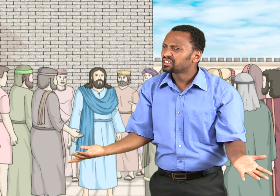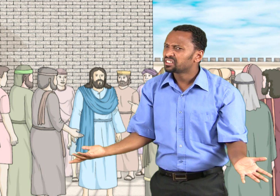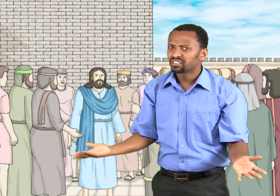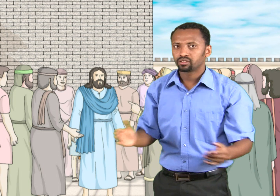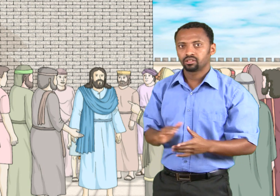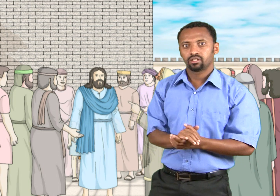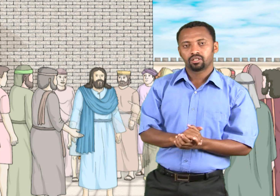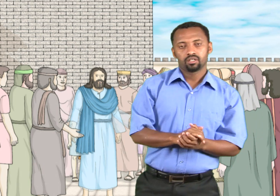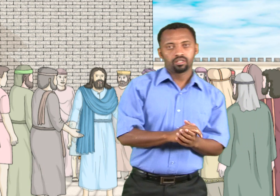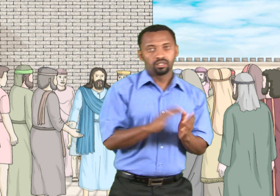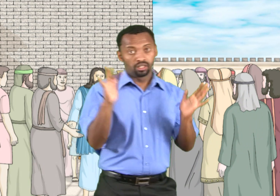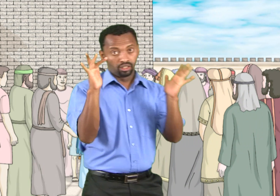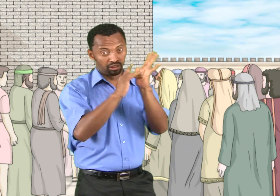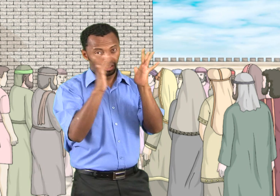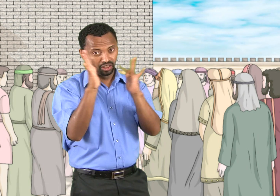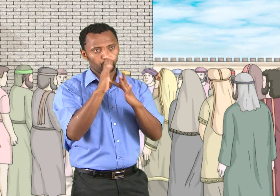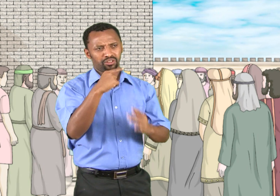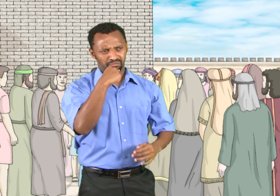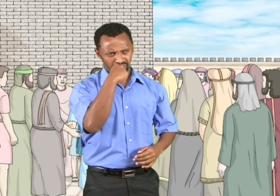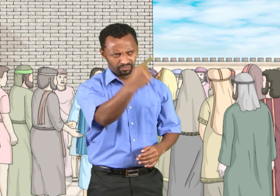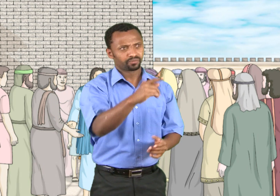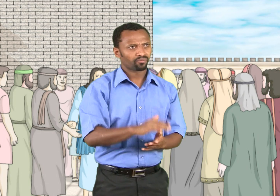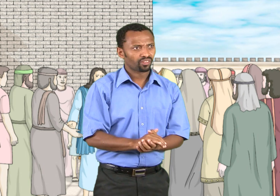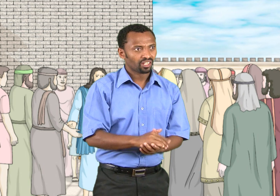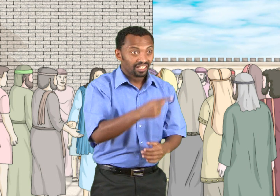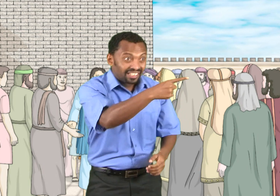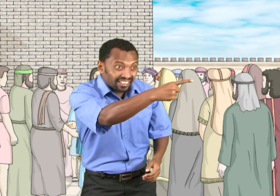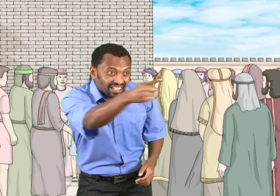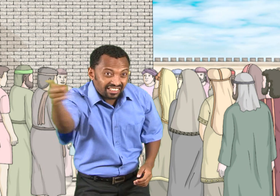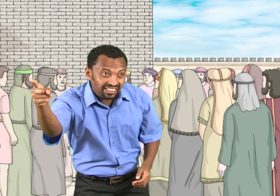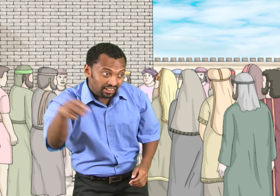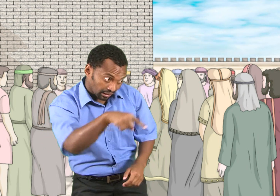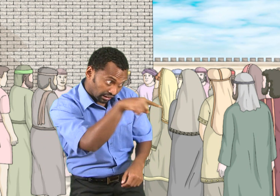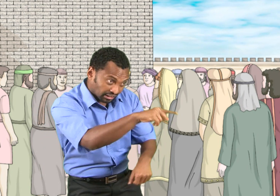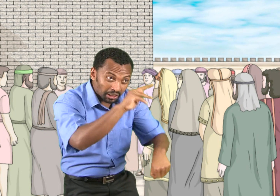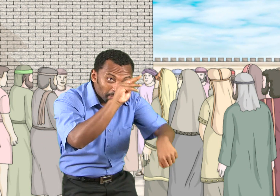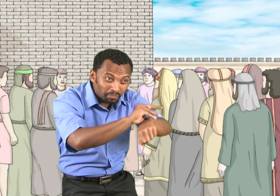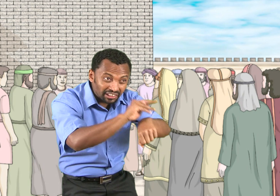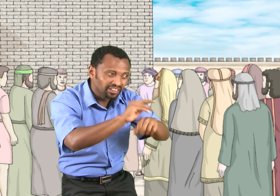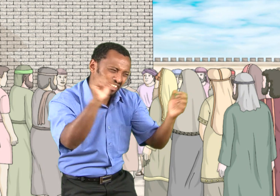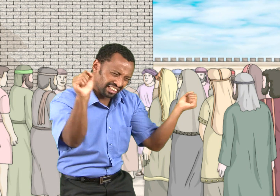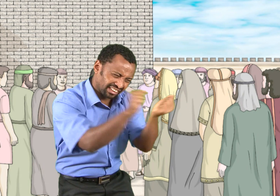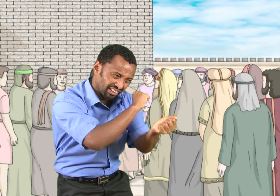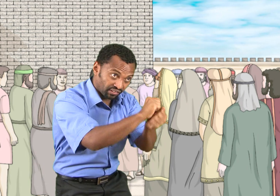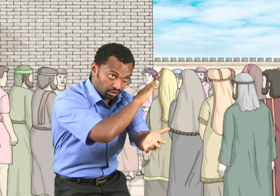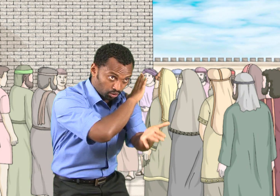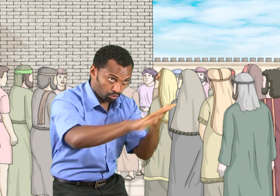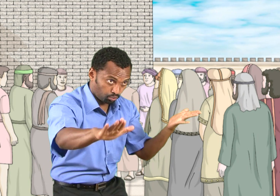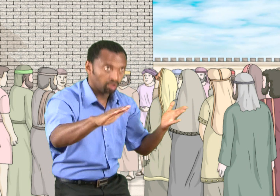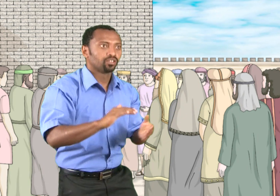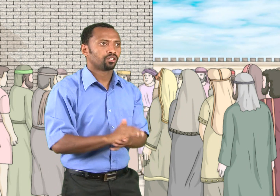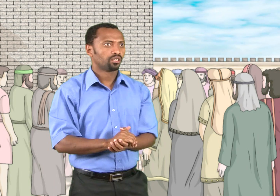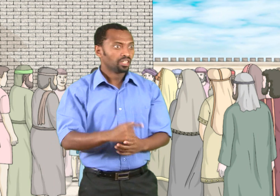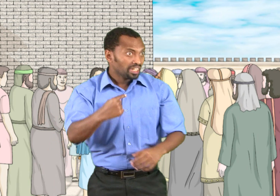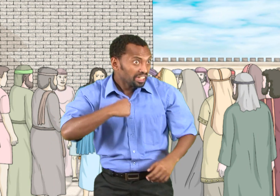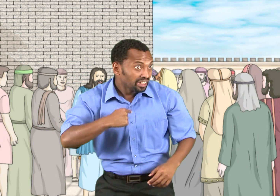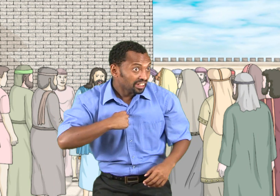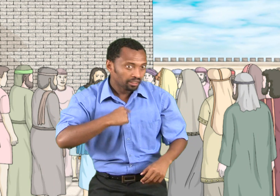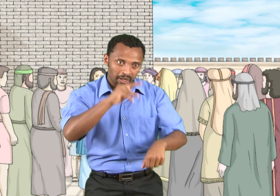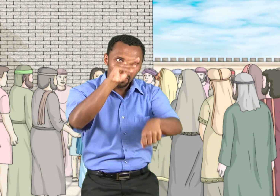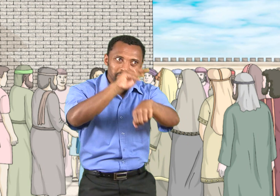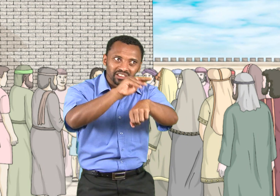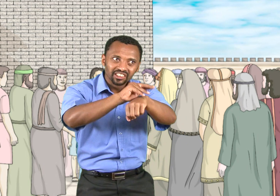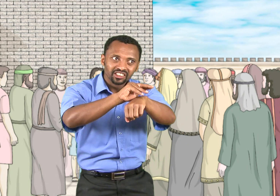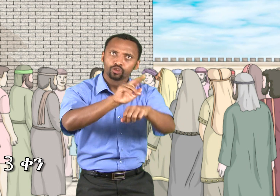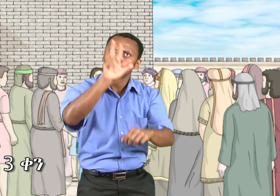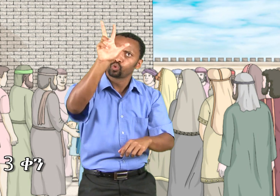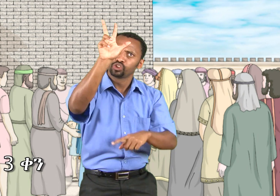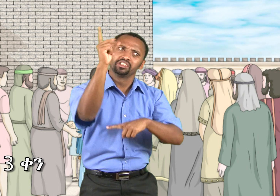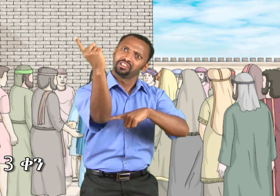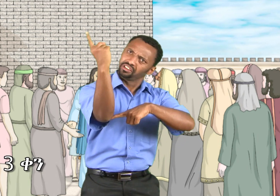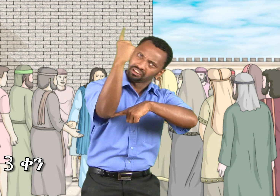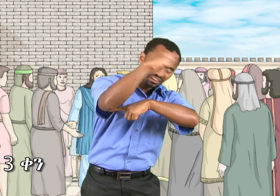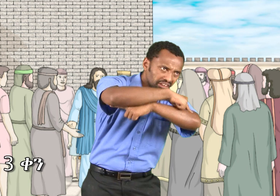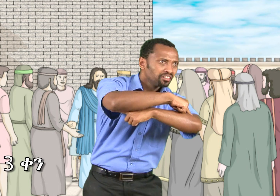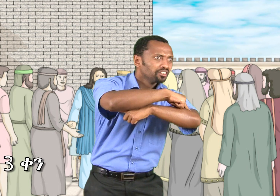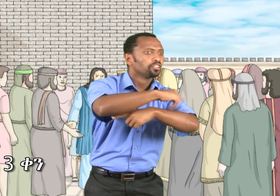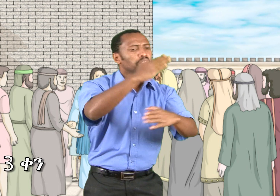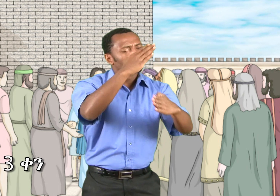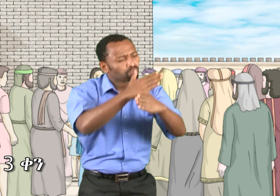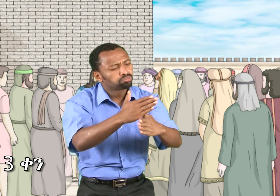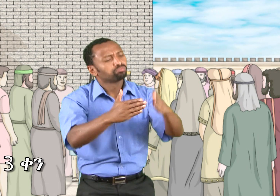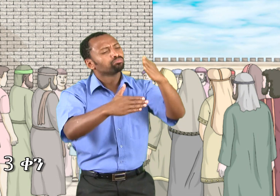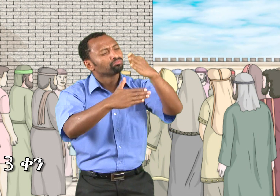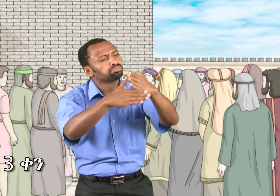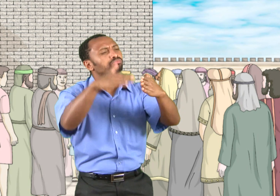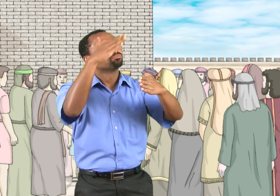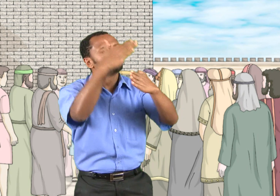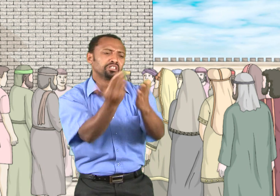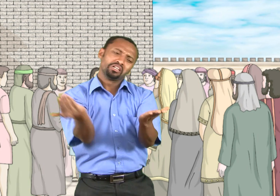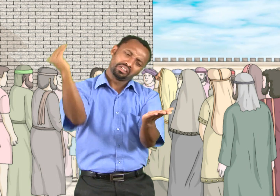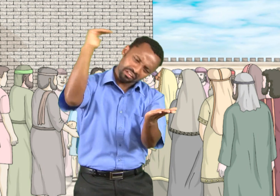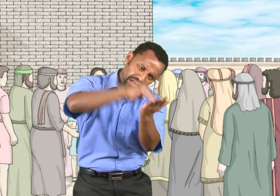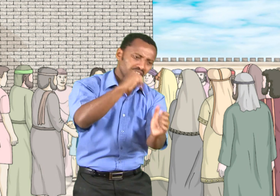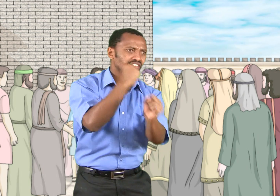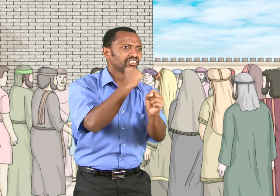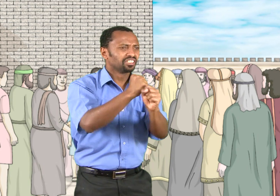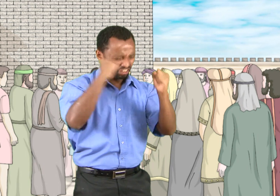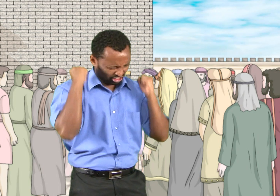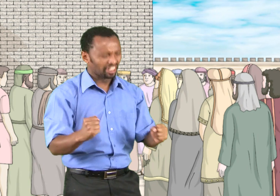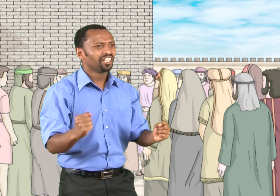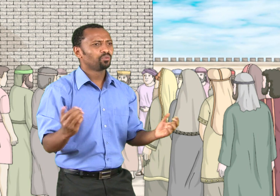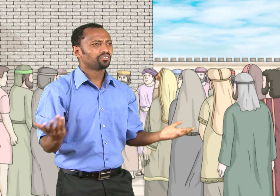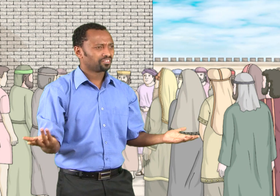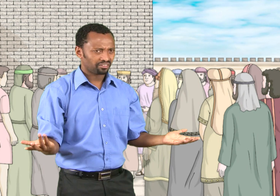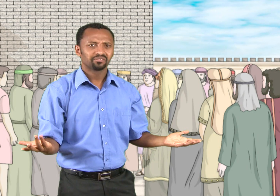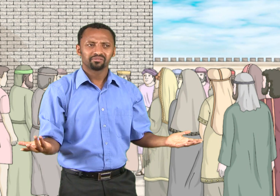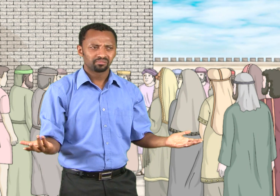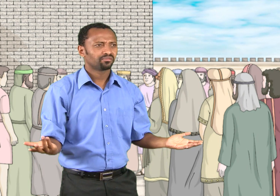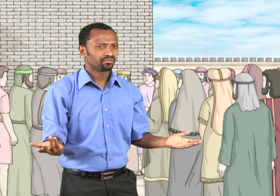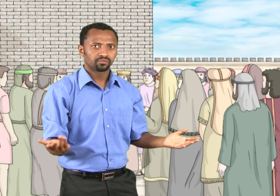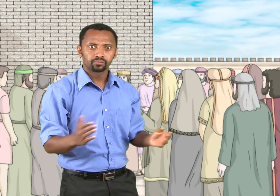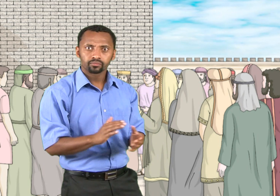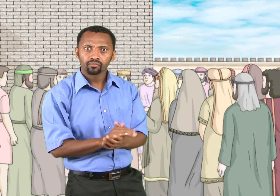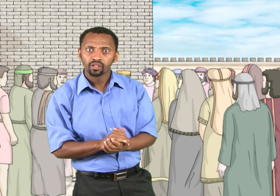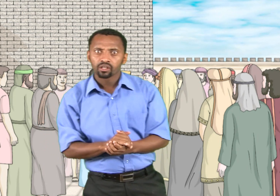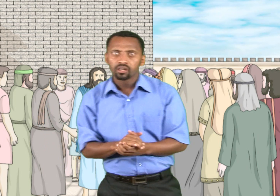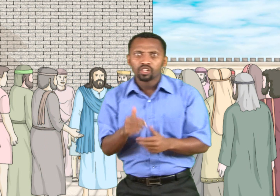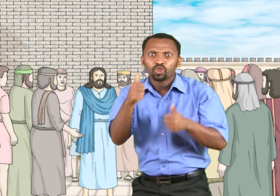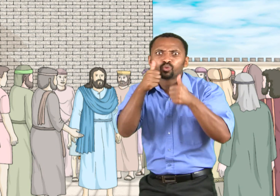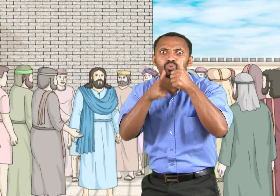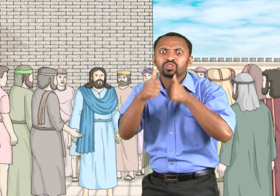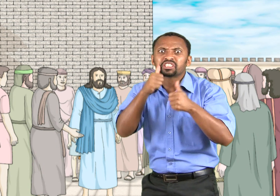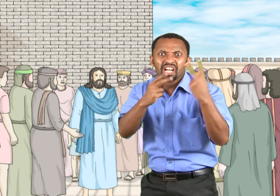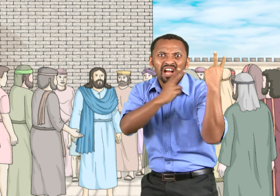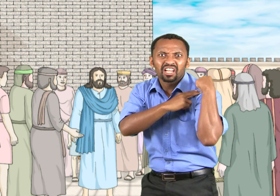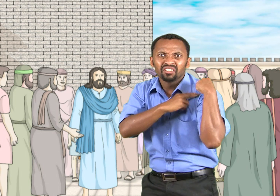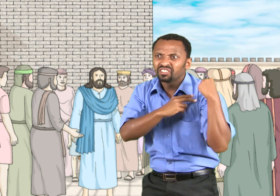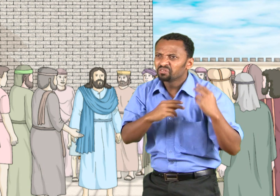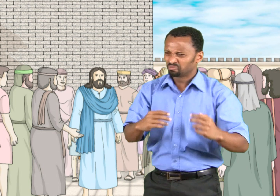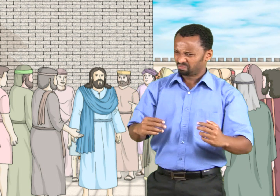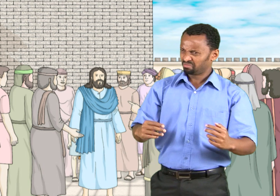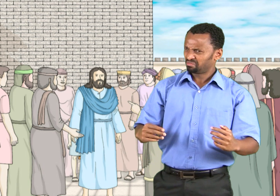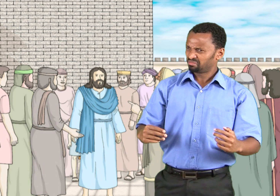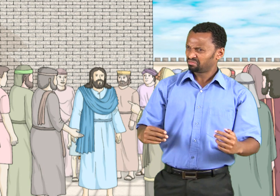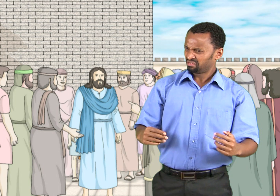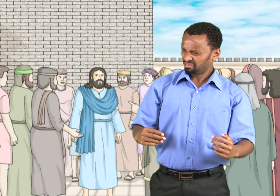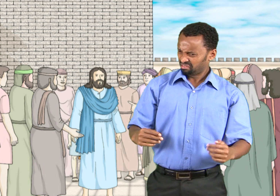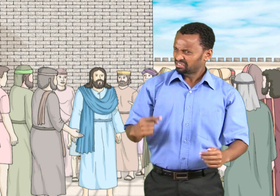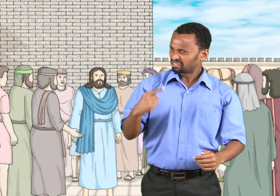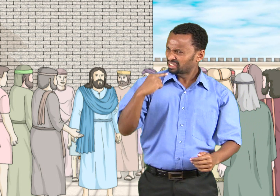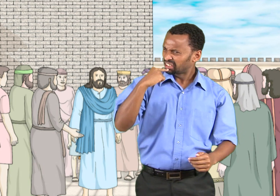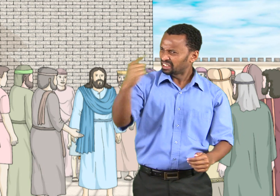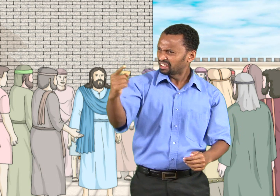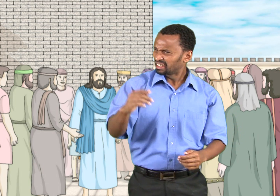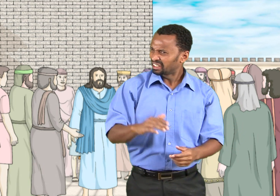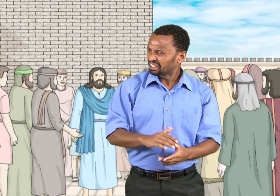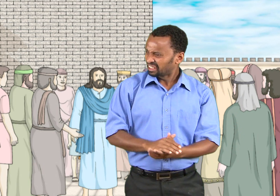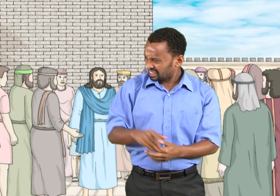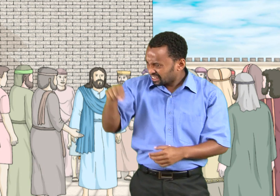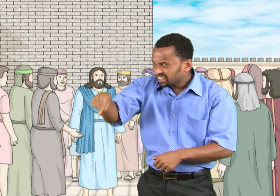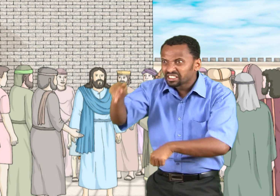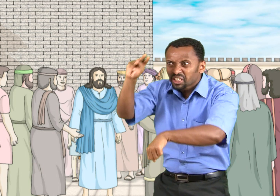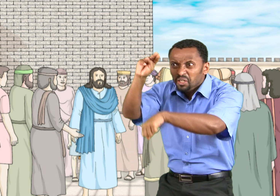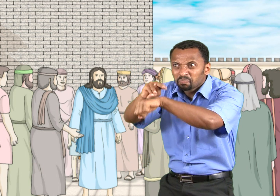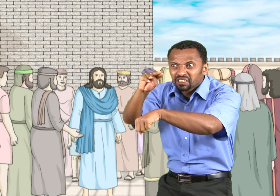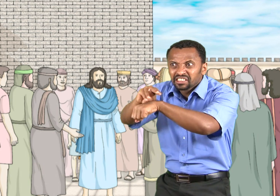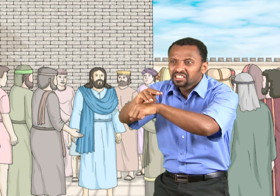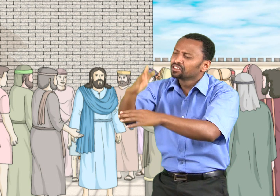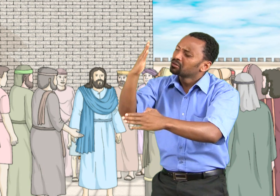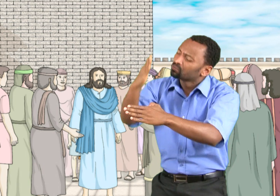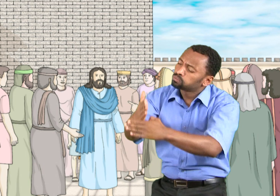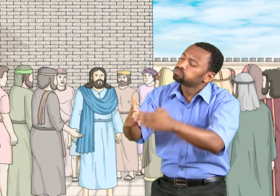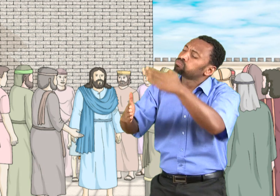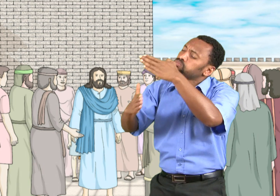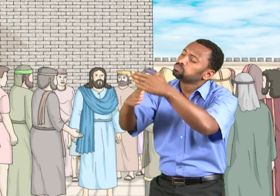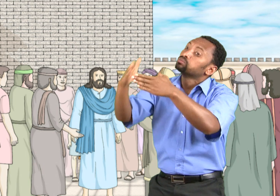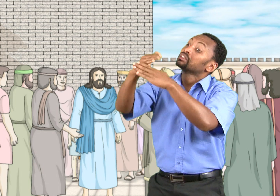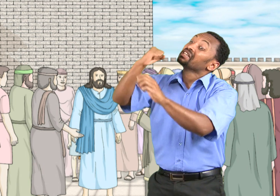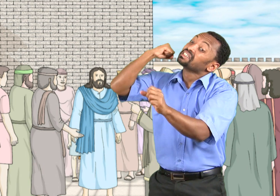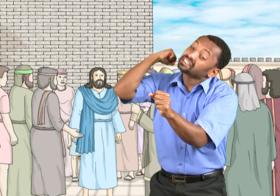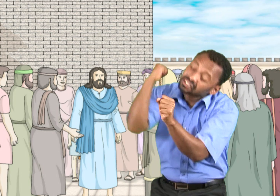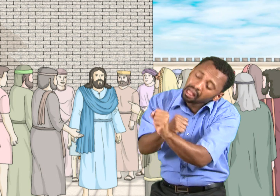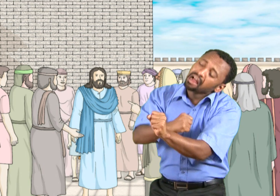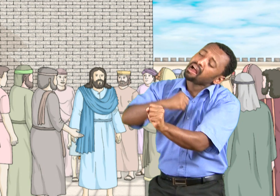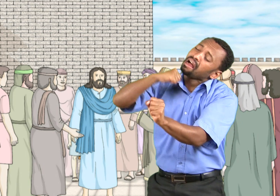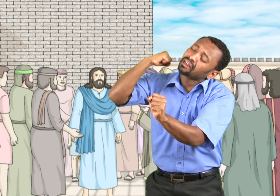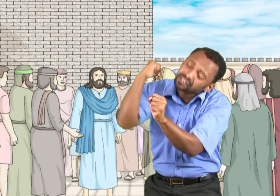Jesus answered, “Destroy this temple, and in three days I will raise it up again.”